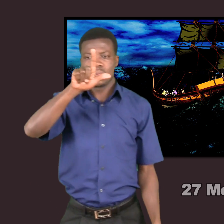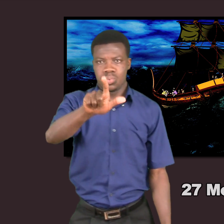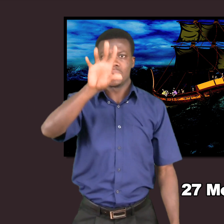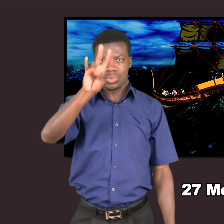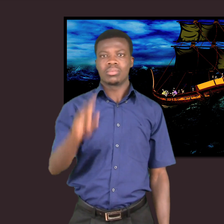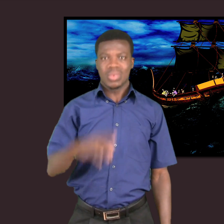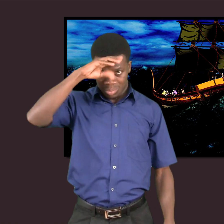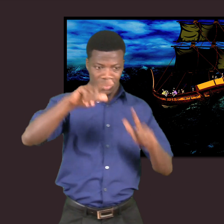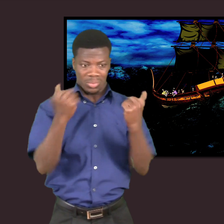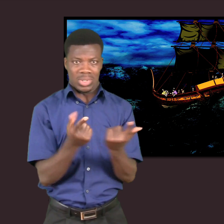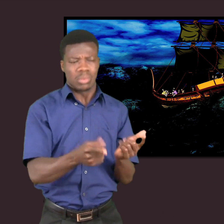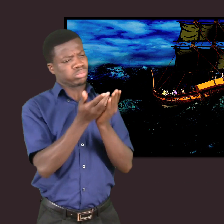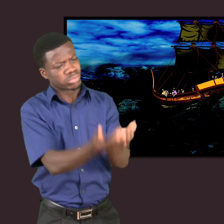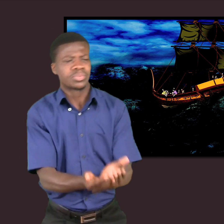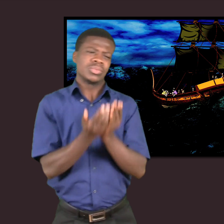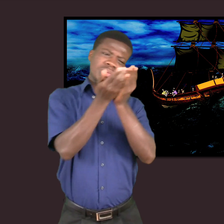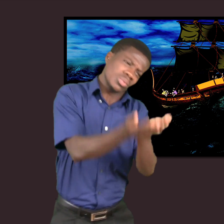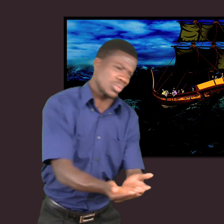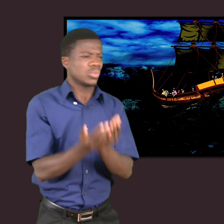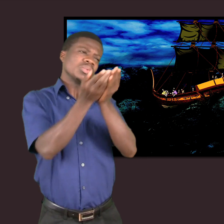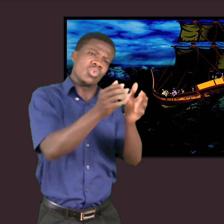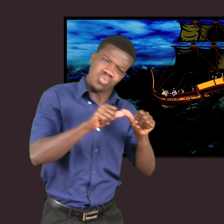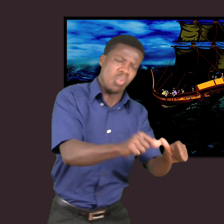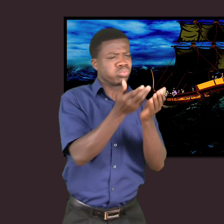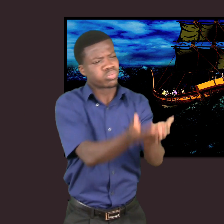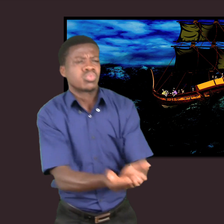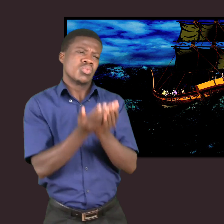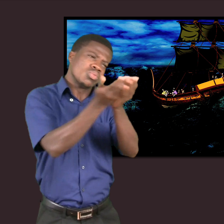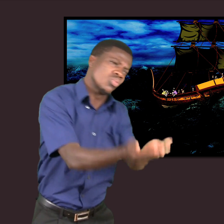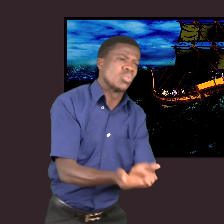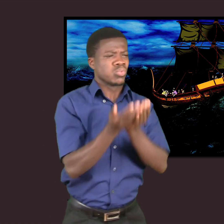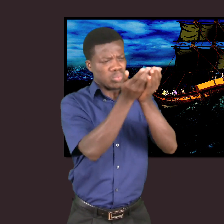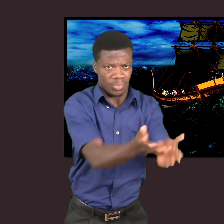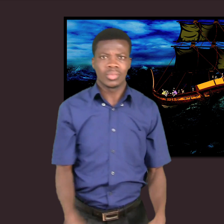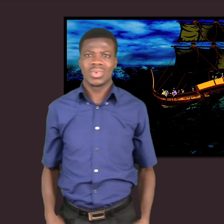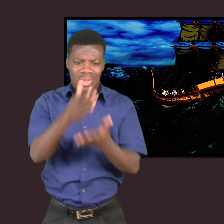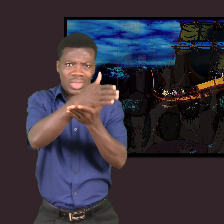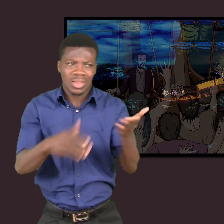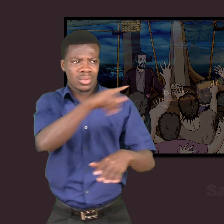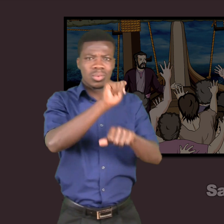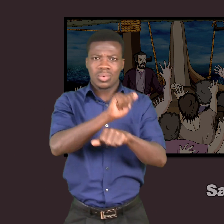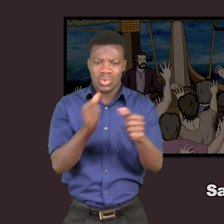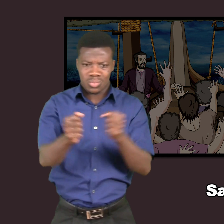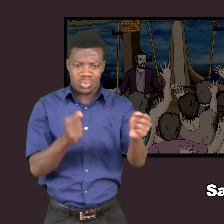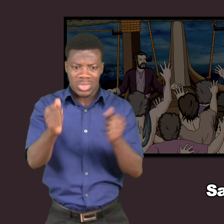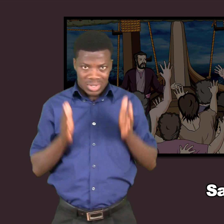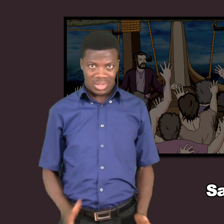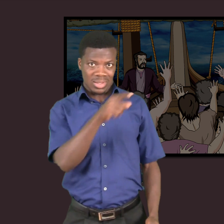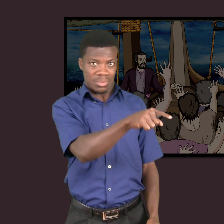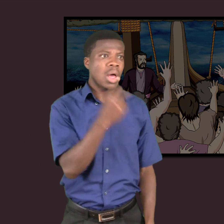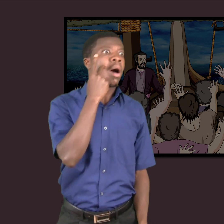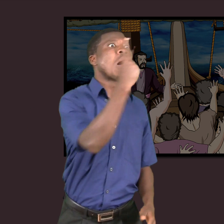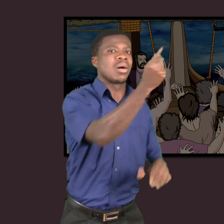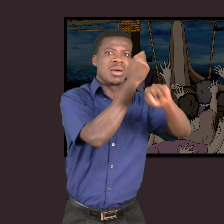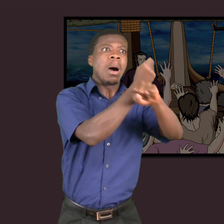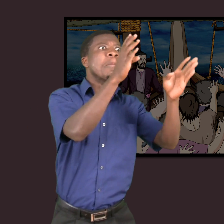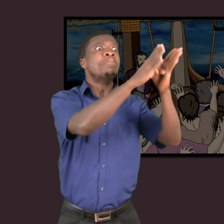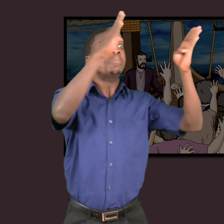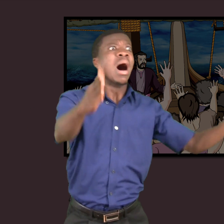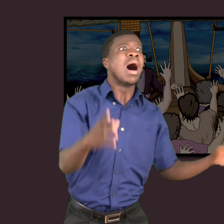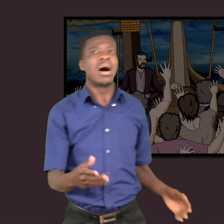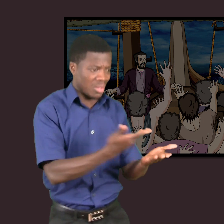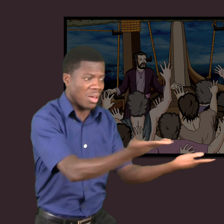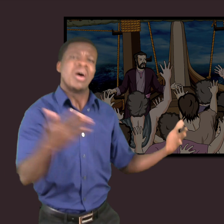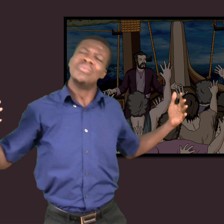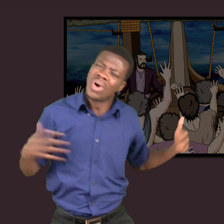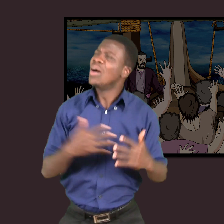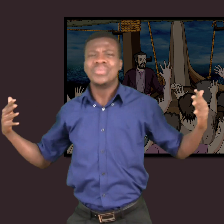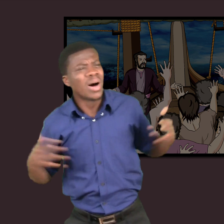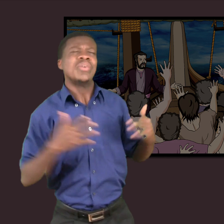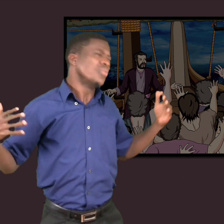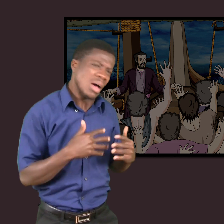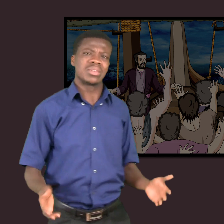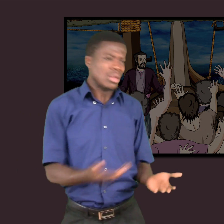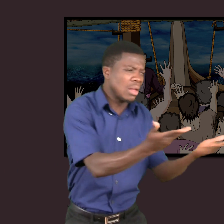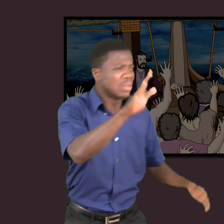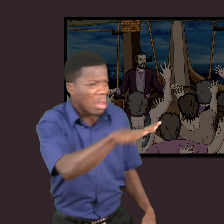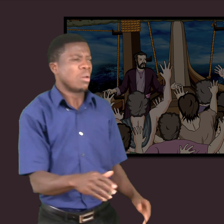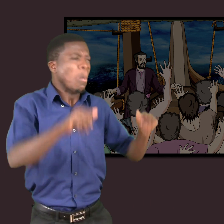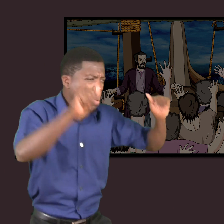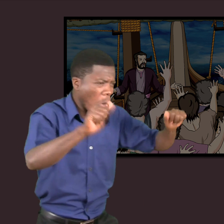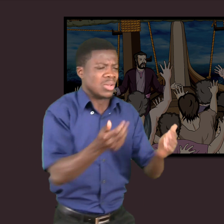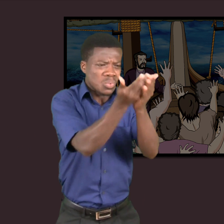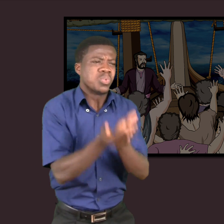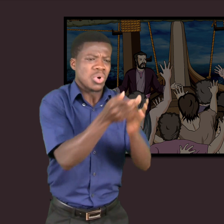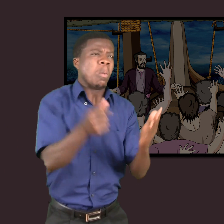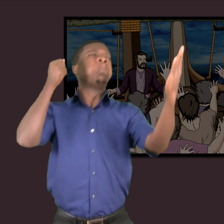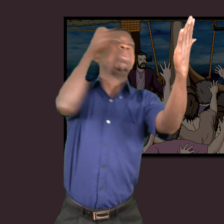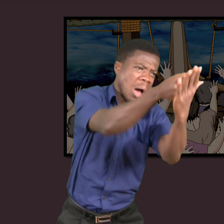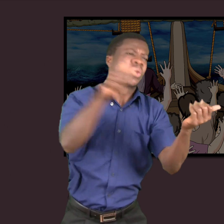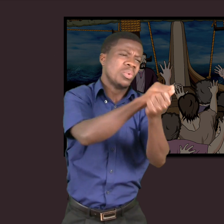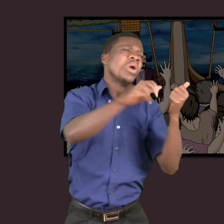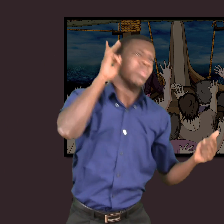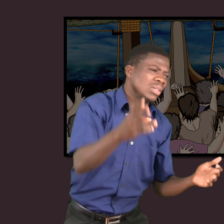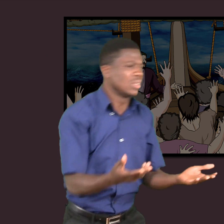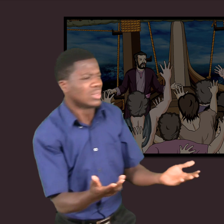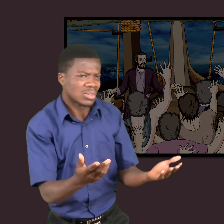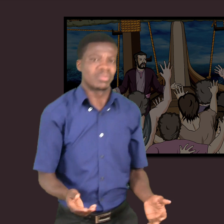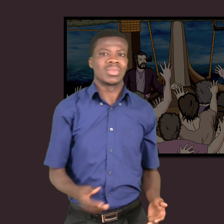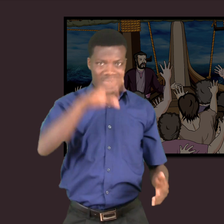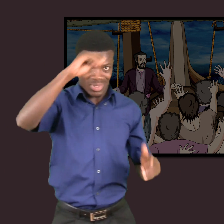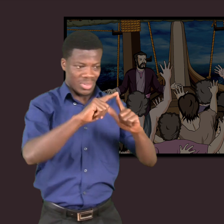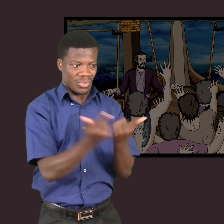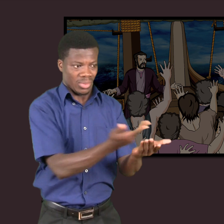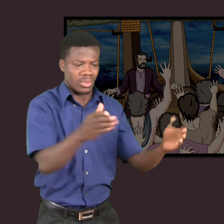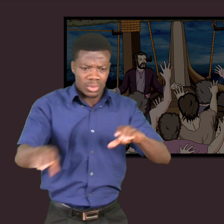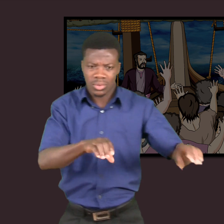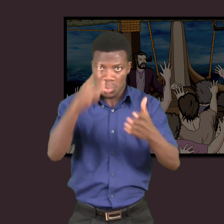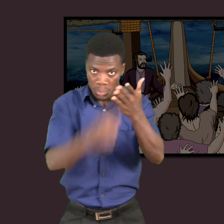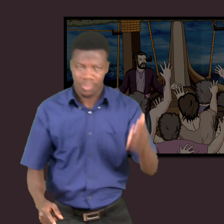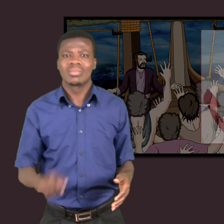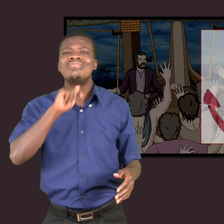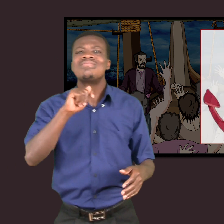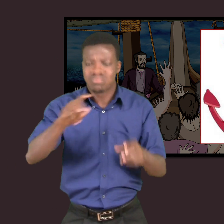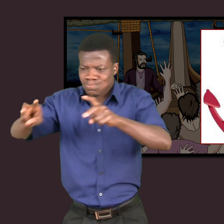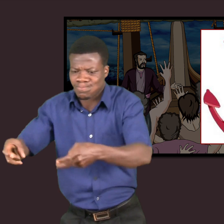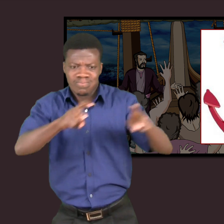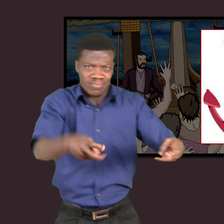Going a little farther, they took another set of soundings that read fifteen fathoms.